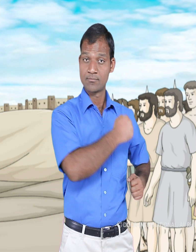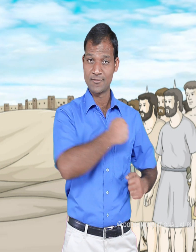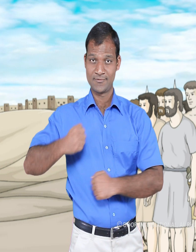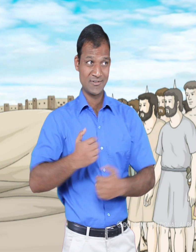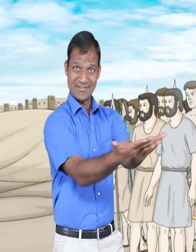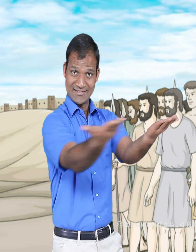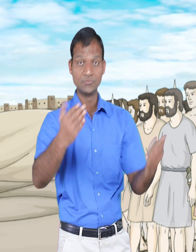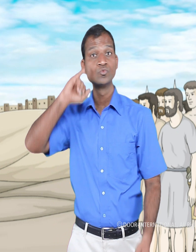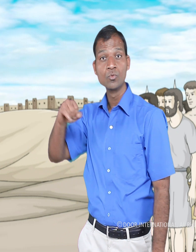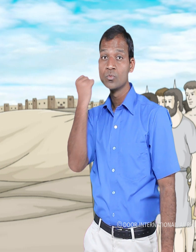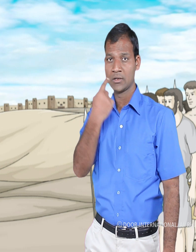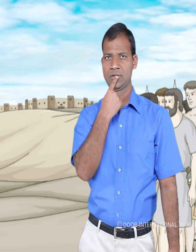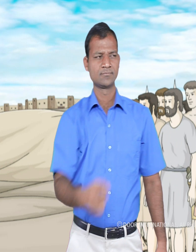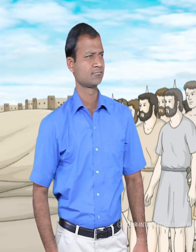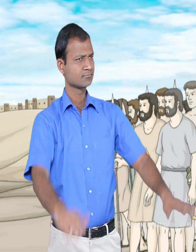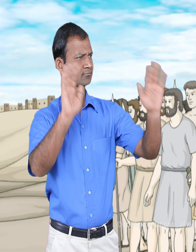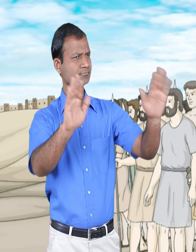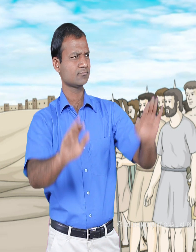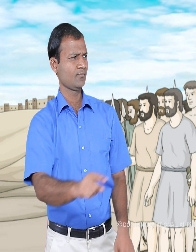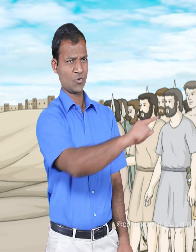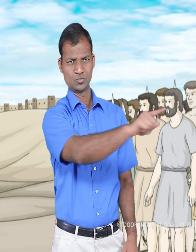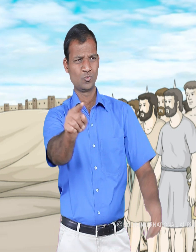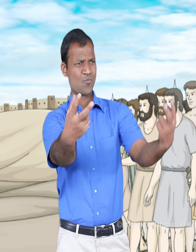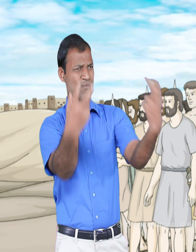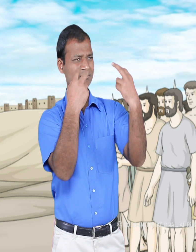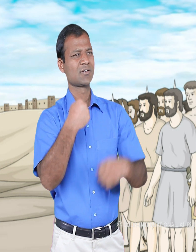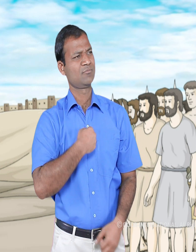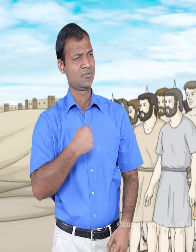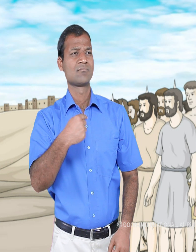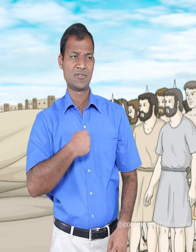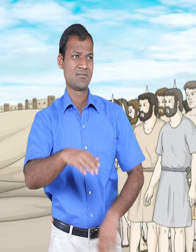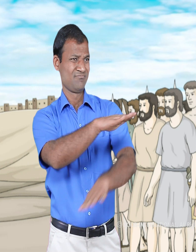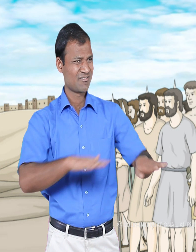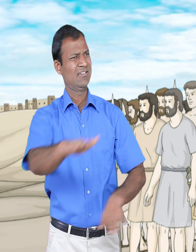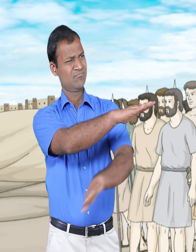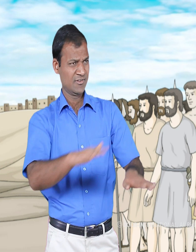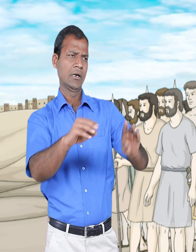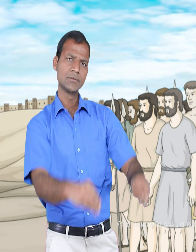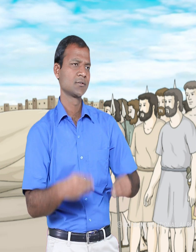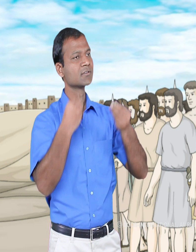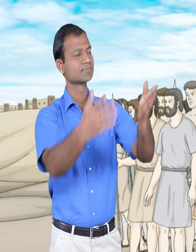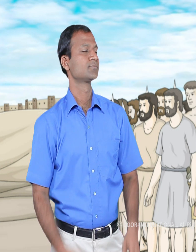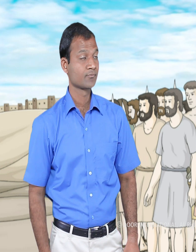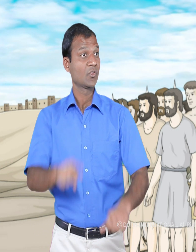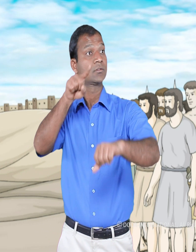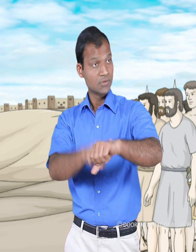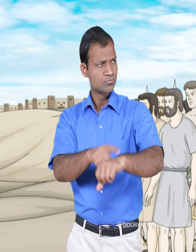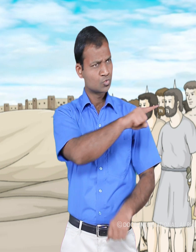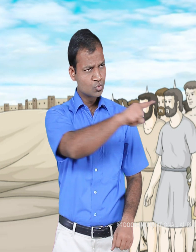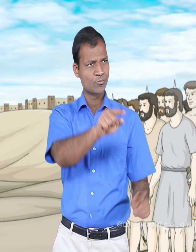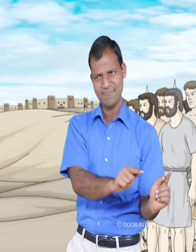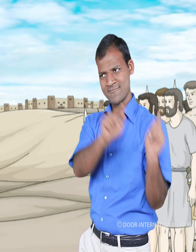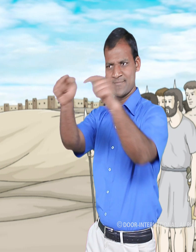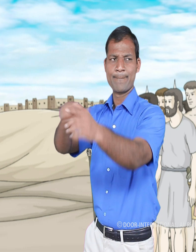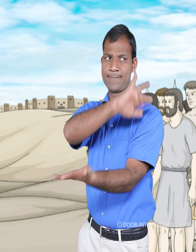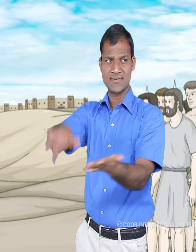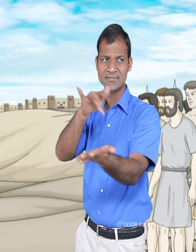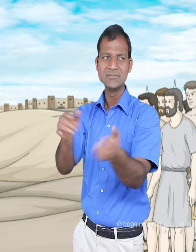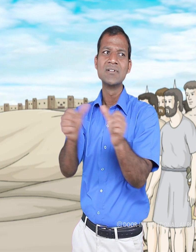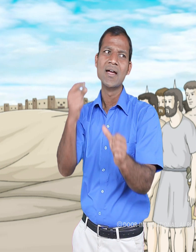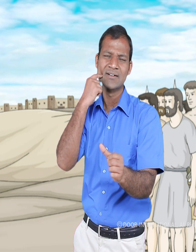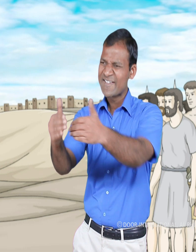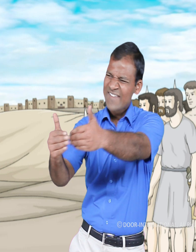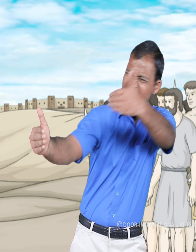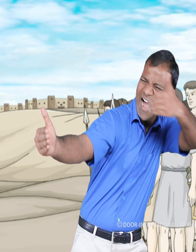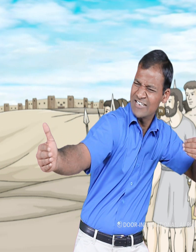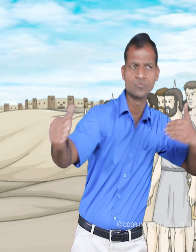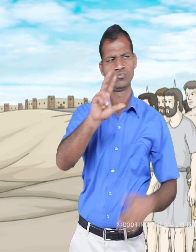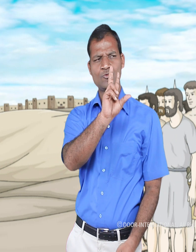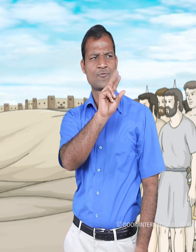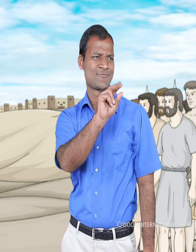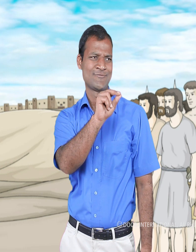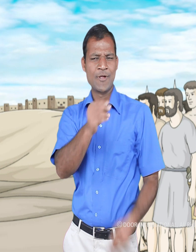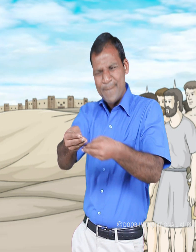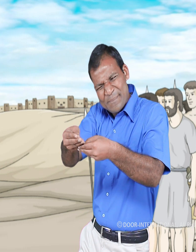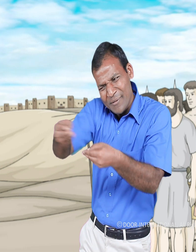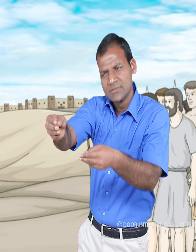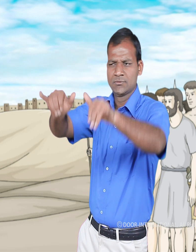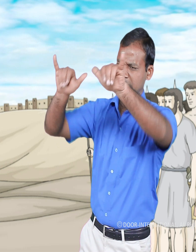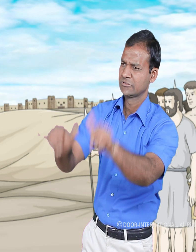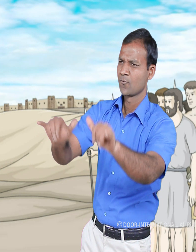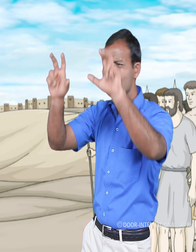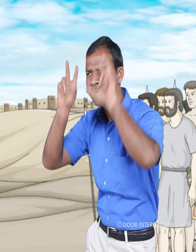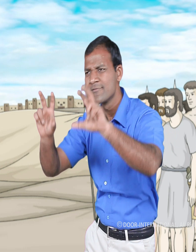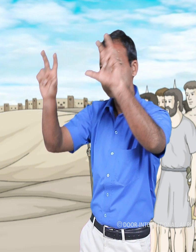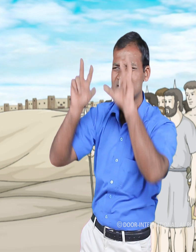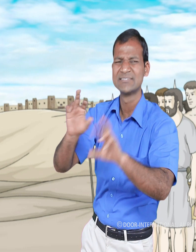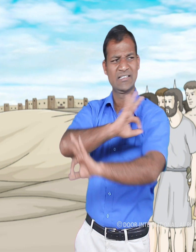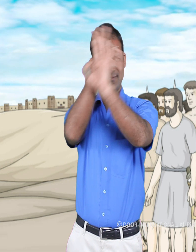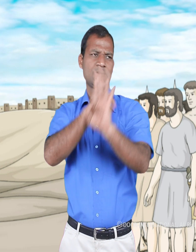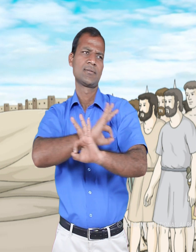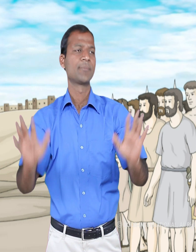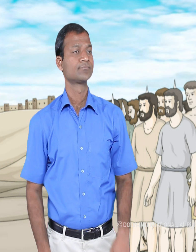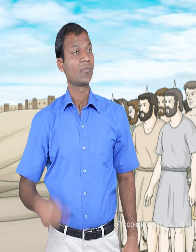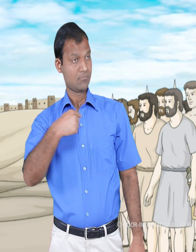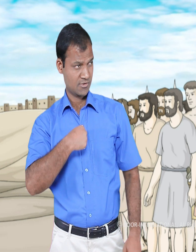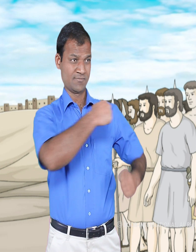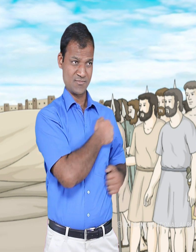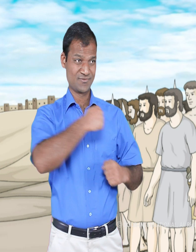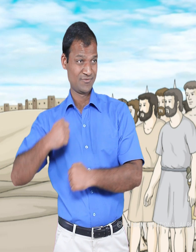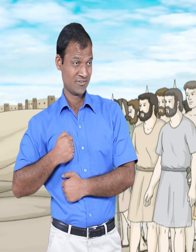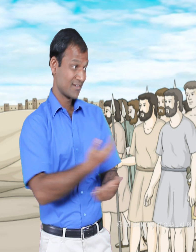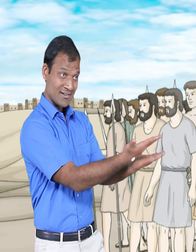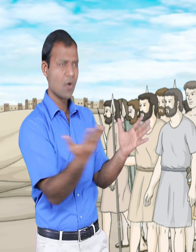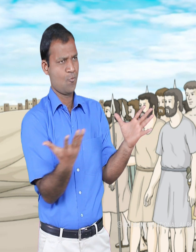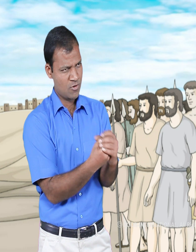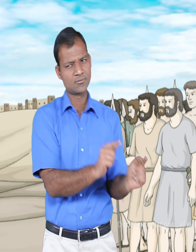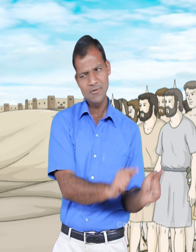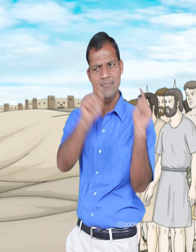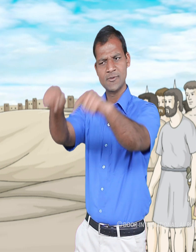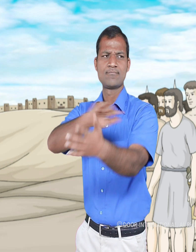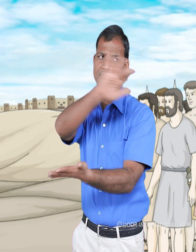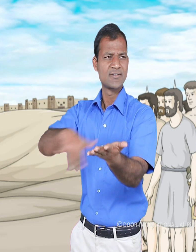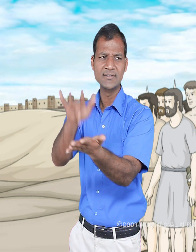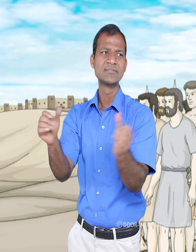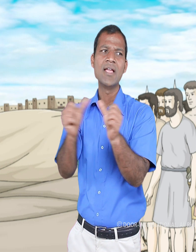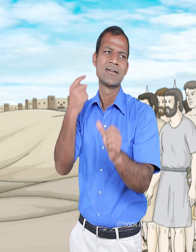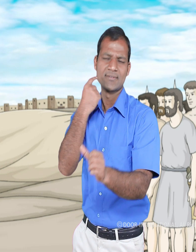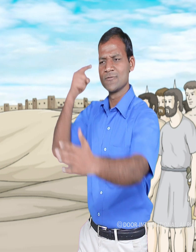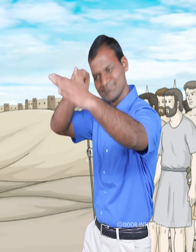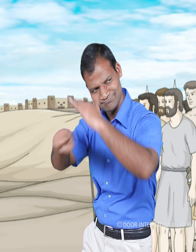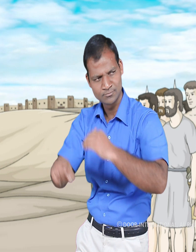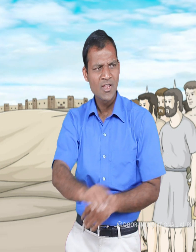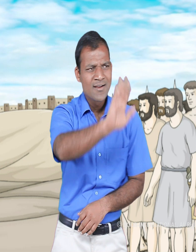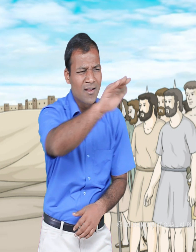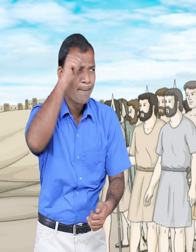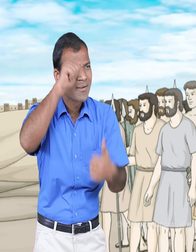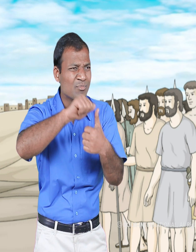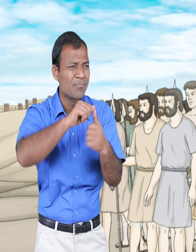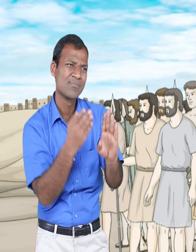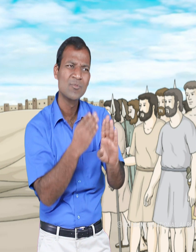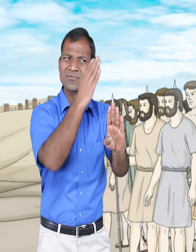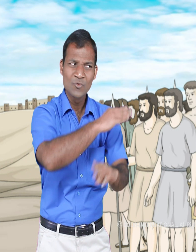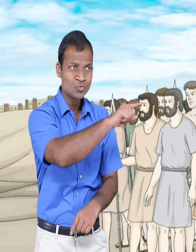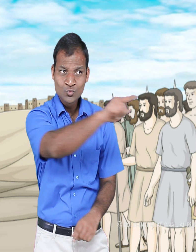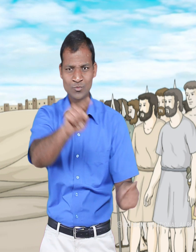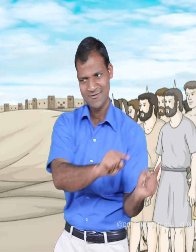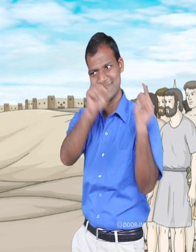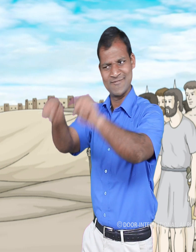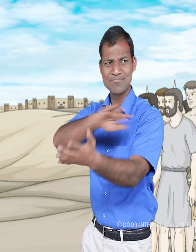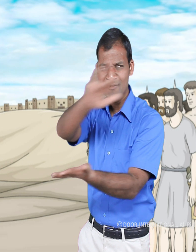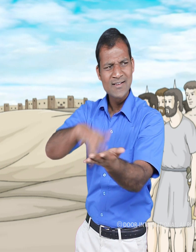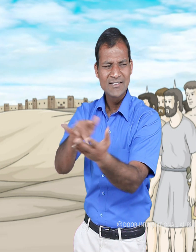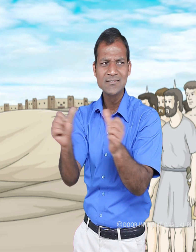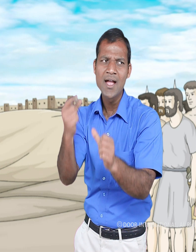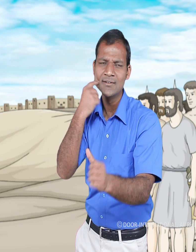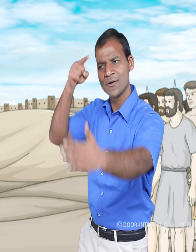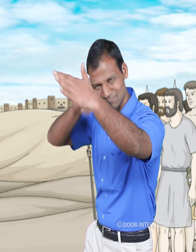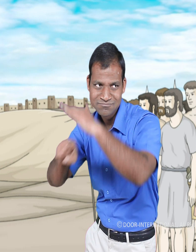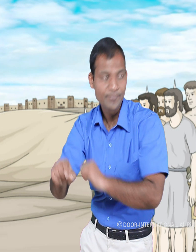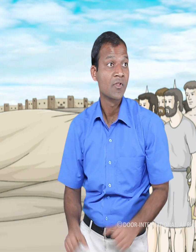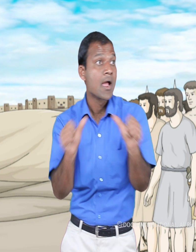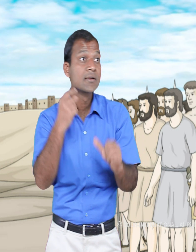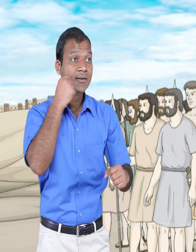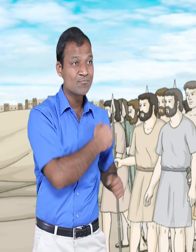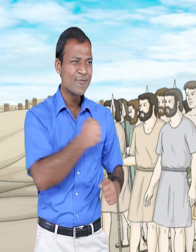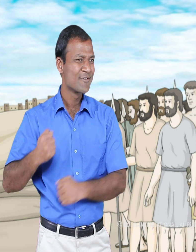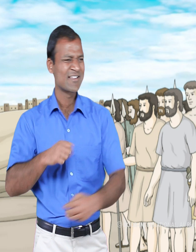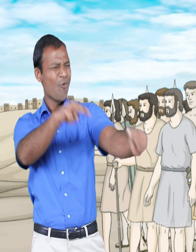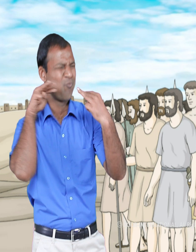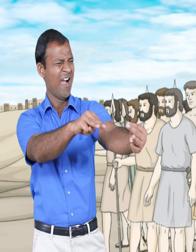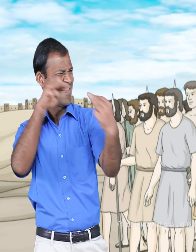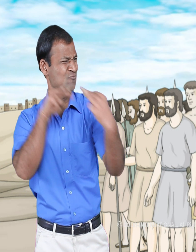Then I and all the troops with me will advance on the city. When they come out against us as they did the first time, we will flee from them.